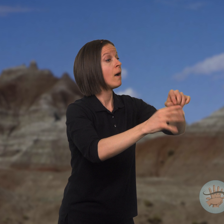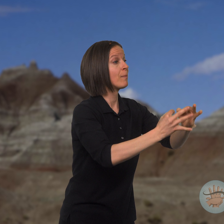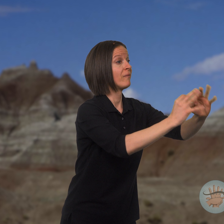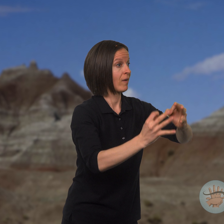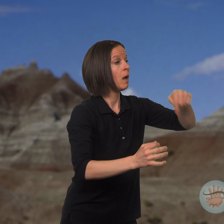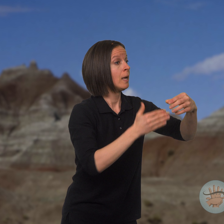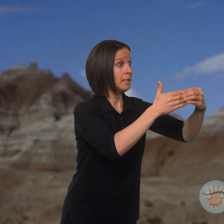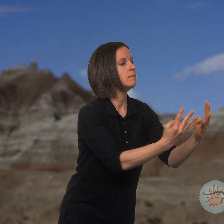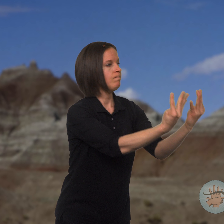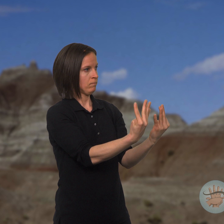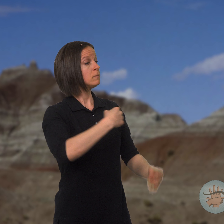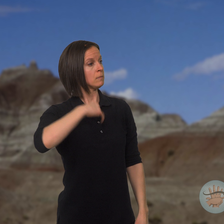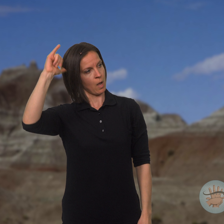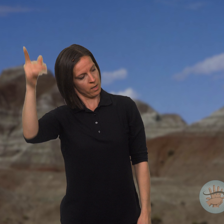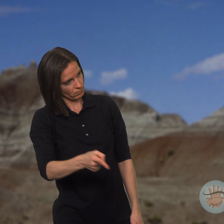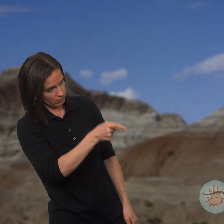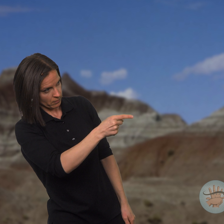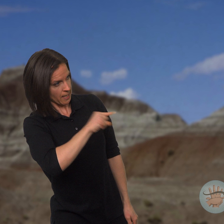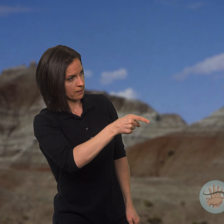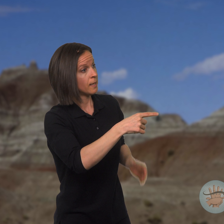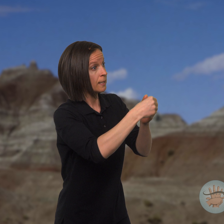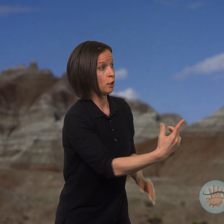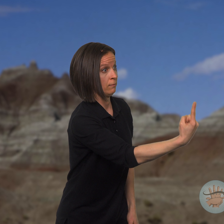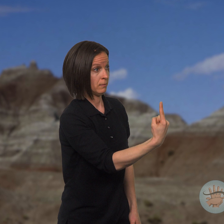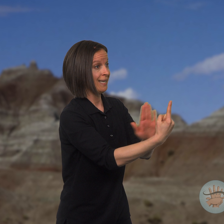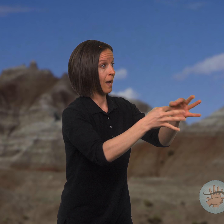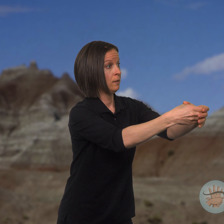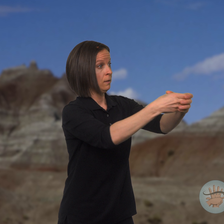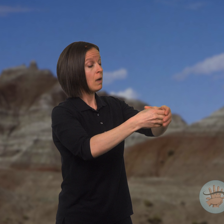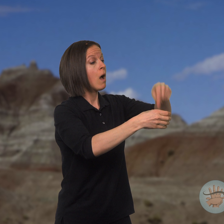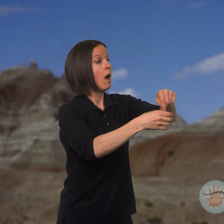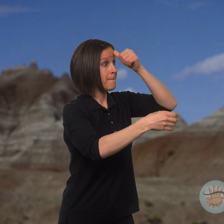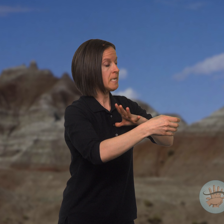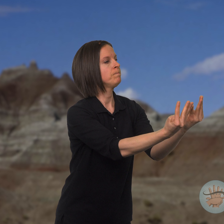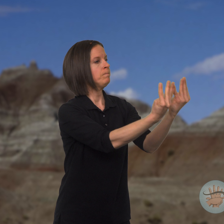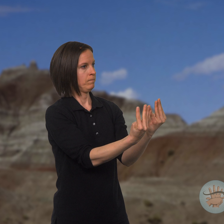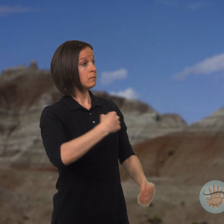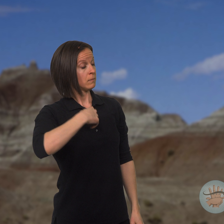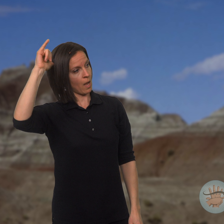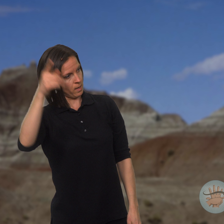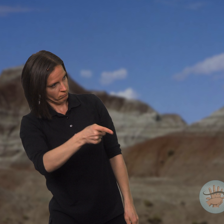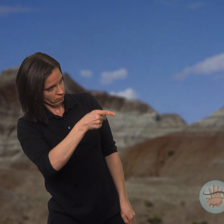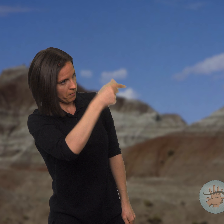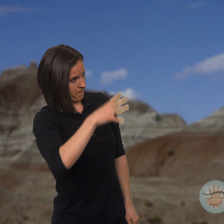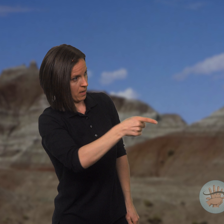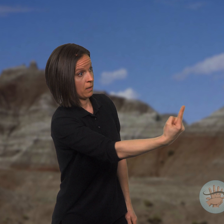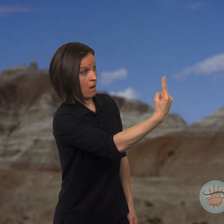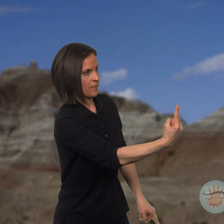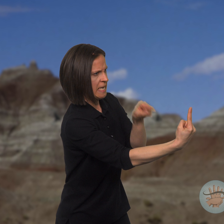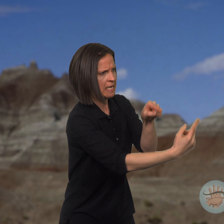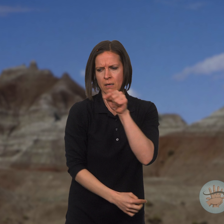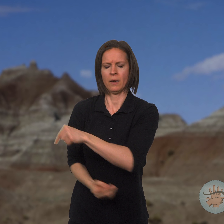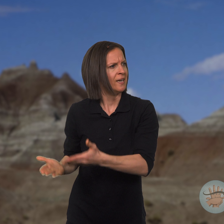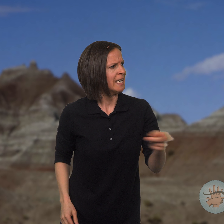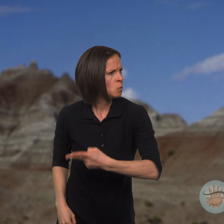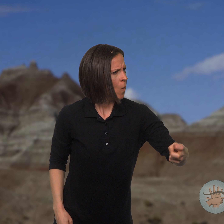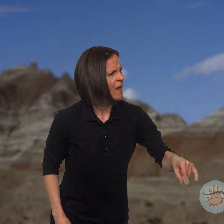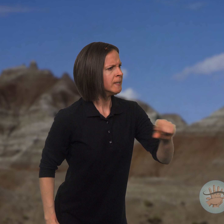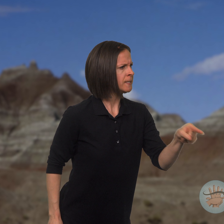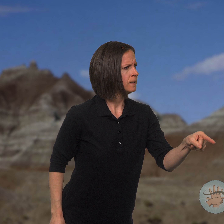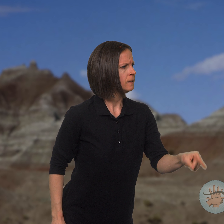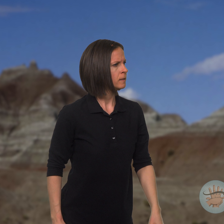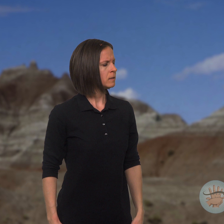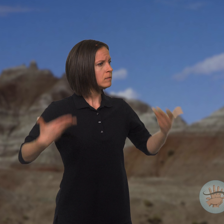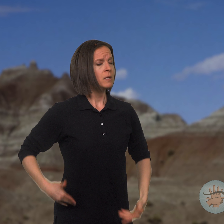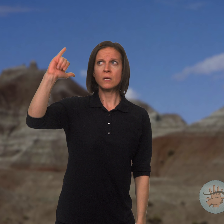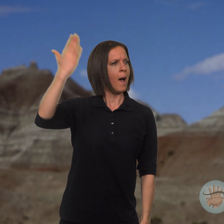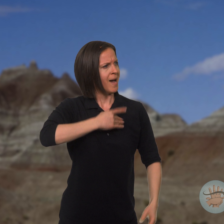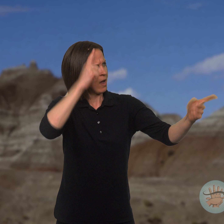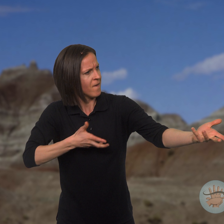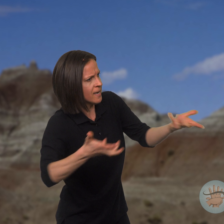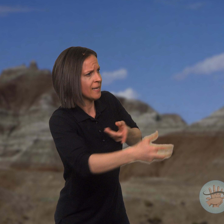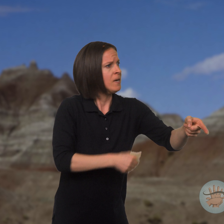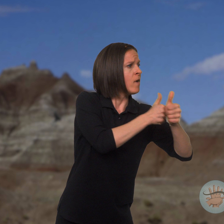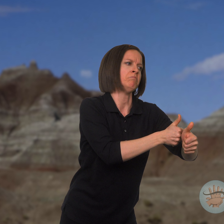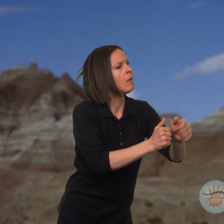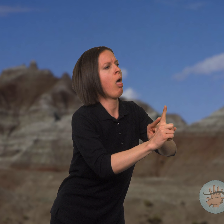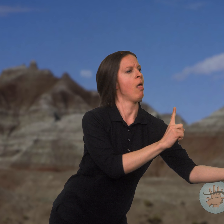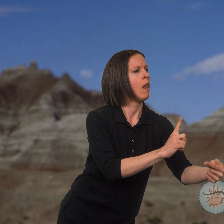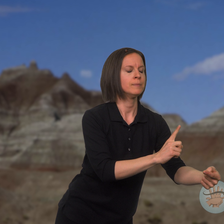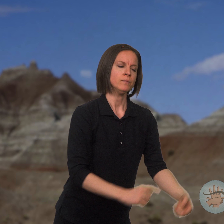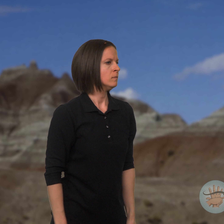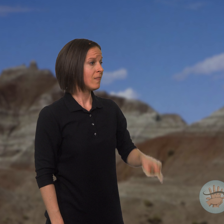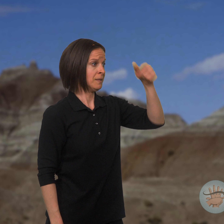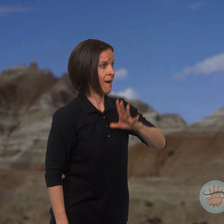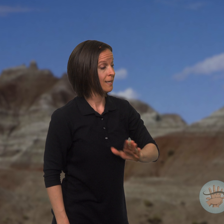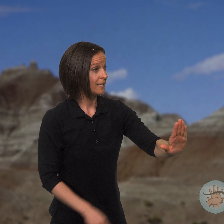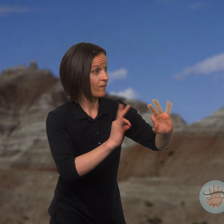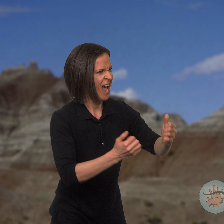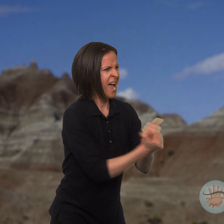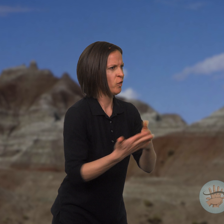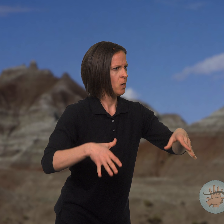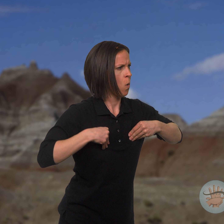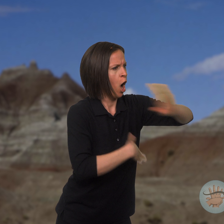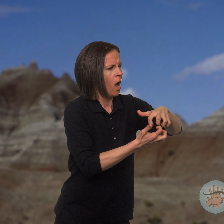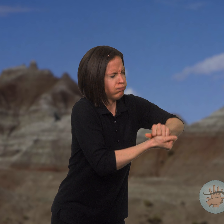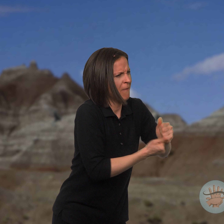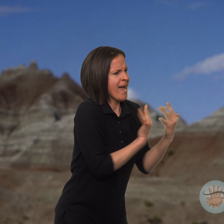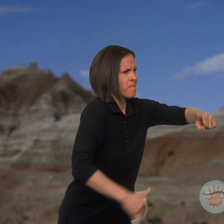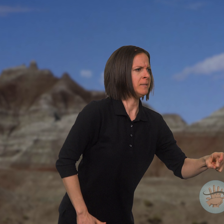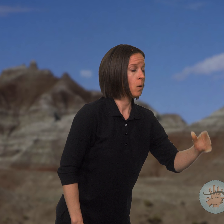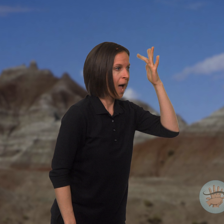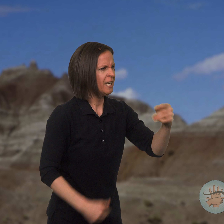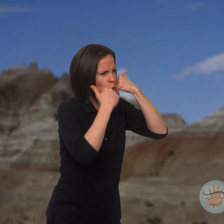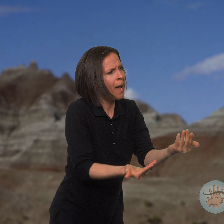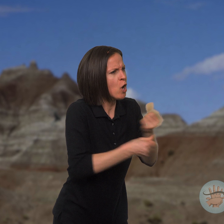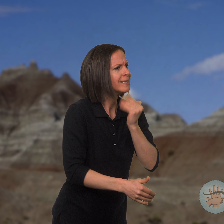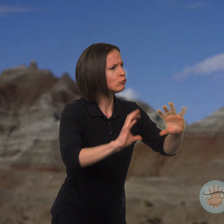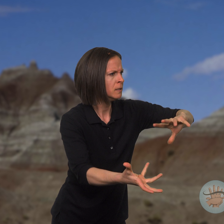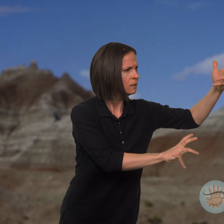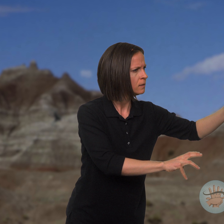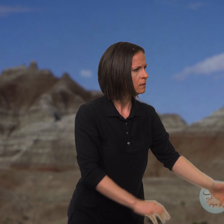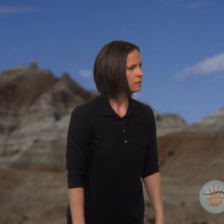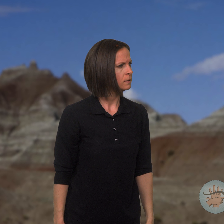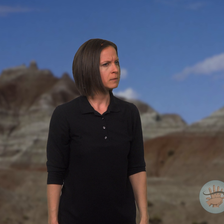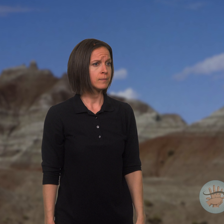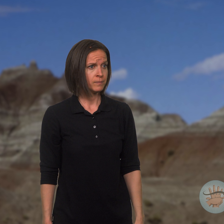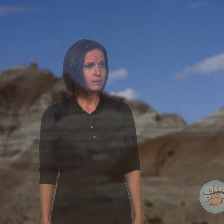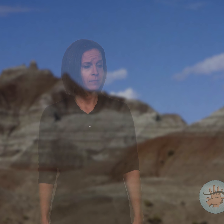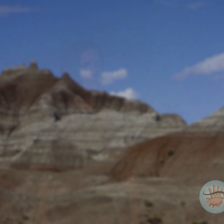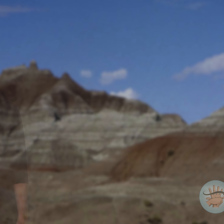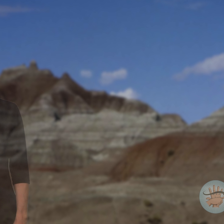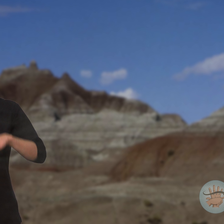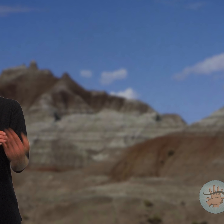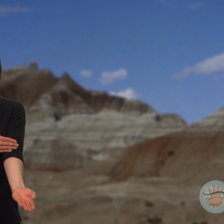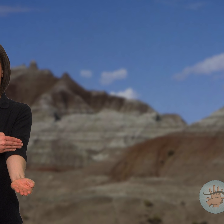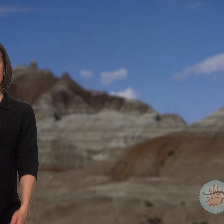The one who is caught with the things devoted to destruction must be burned, along with all that belongs to him, because he has transgressed the covenant of the LORD and committed an outrage in Israel.’”